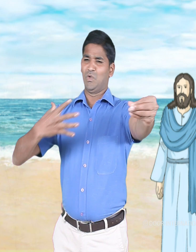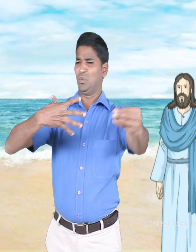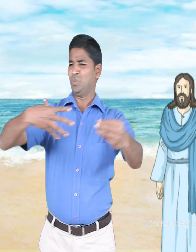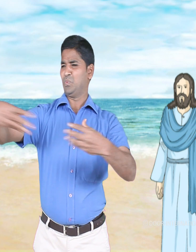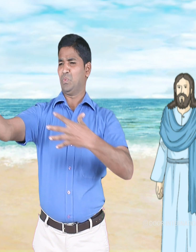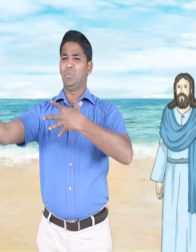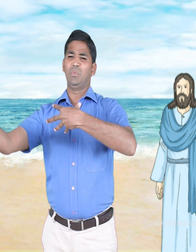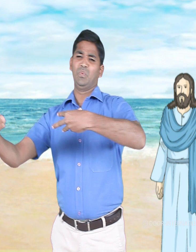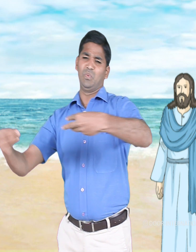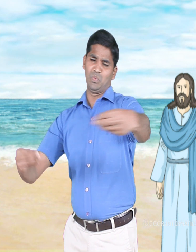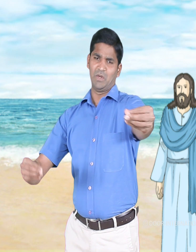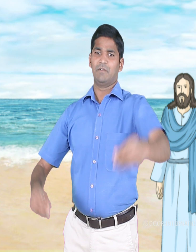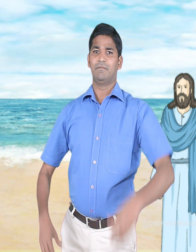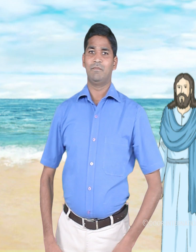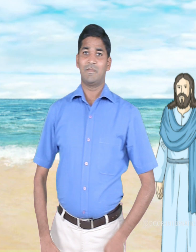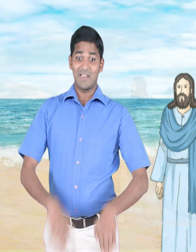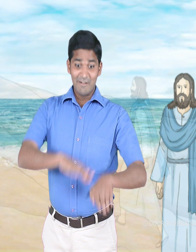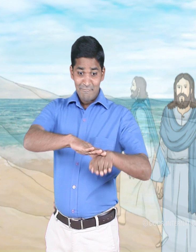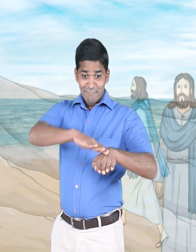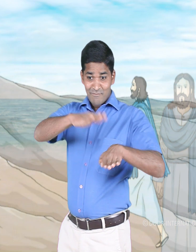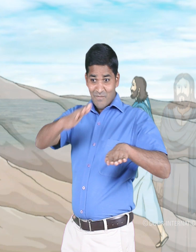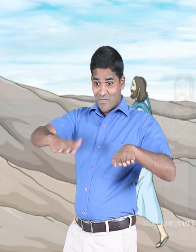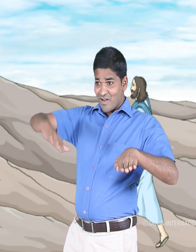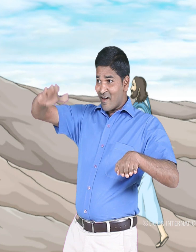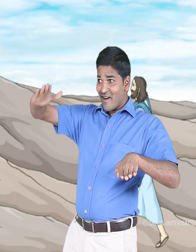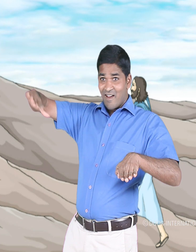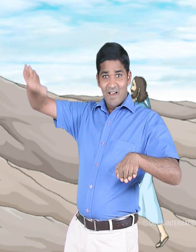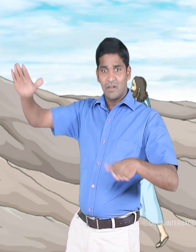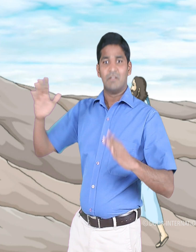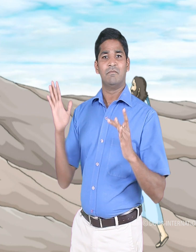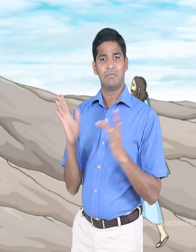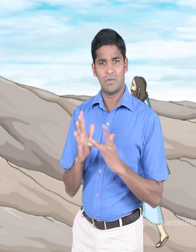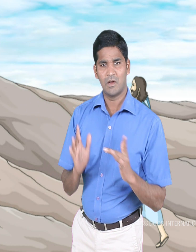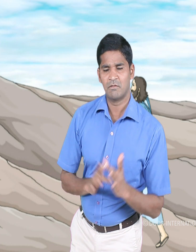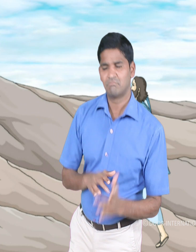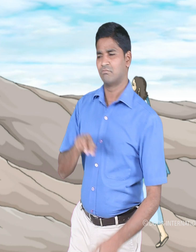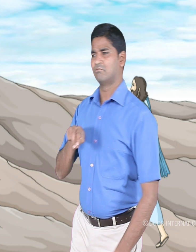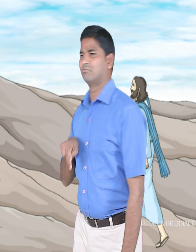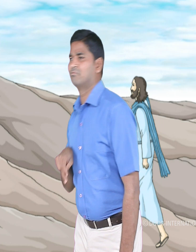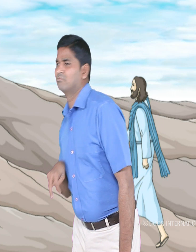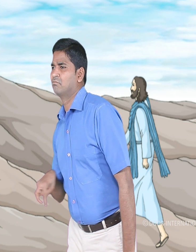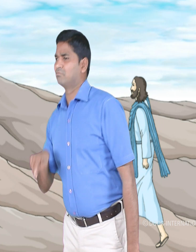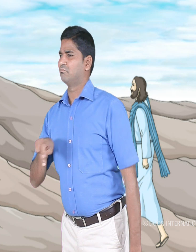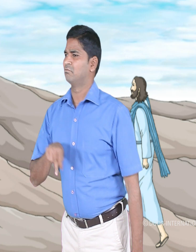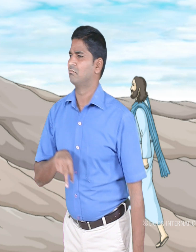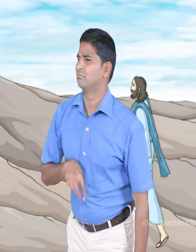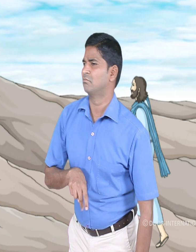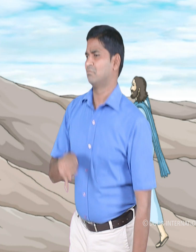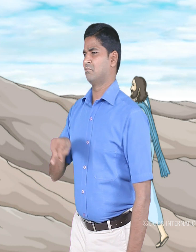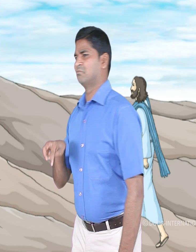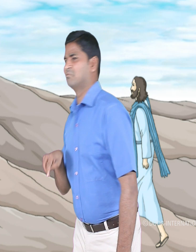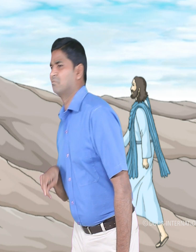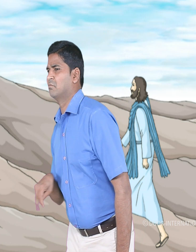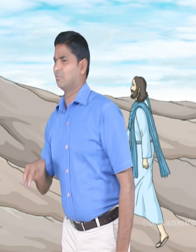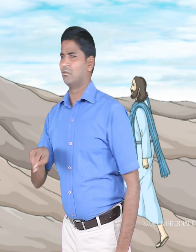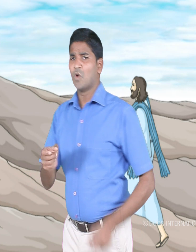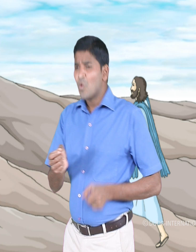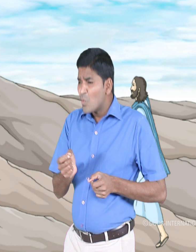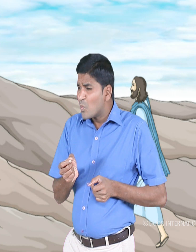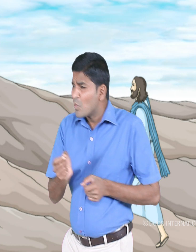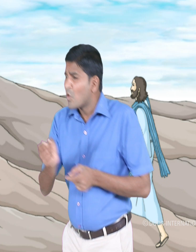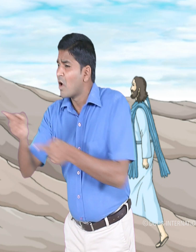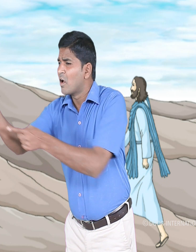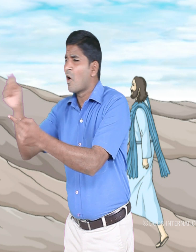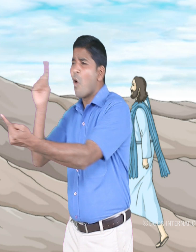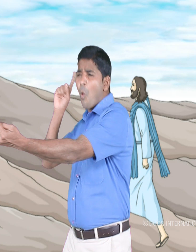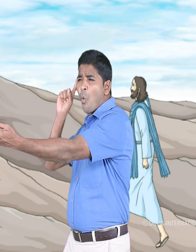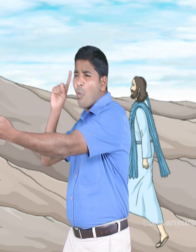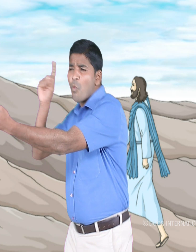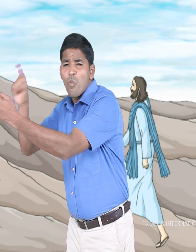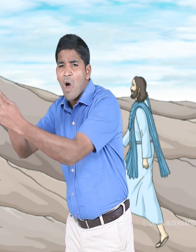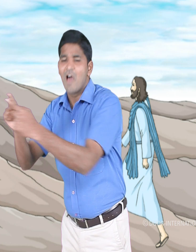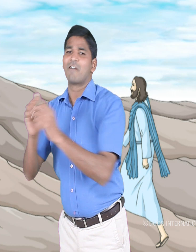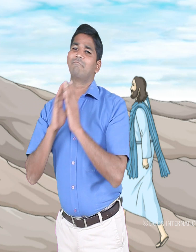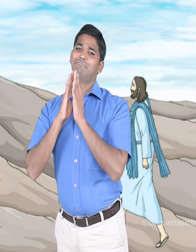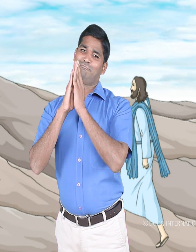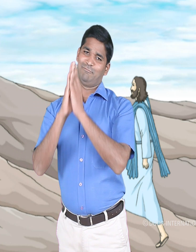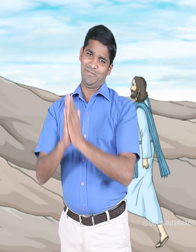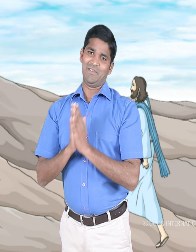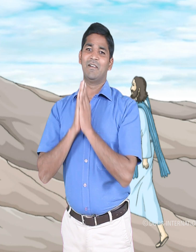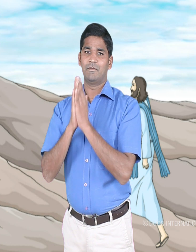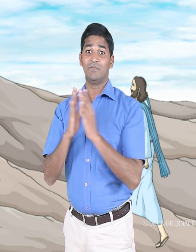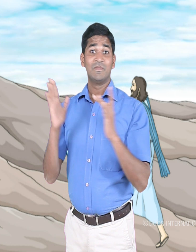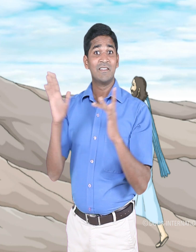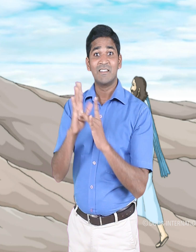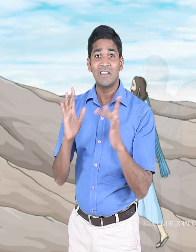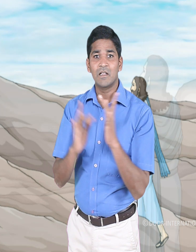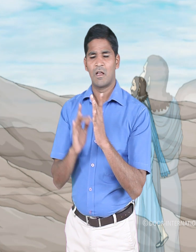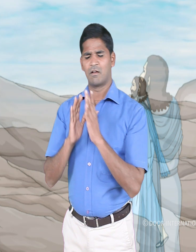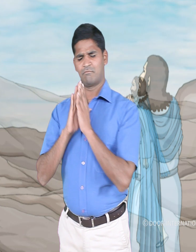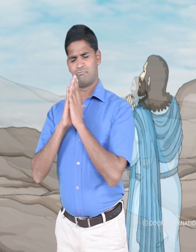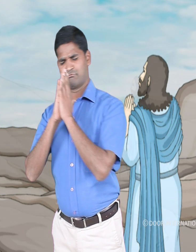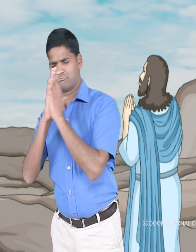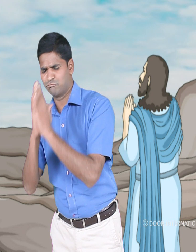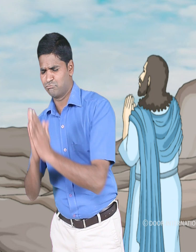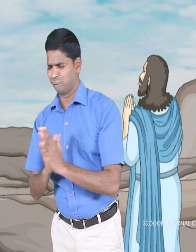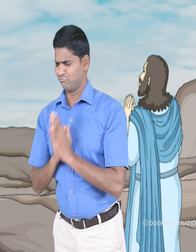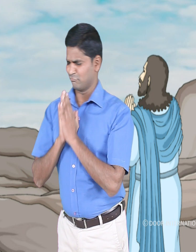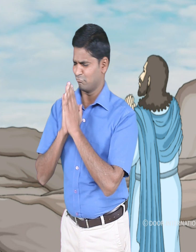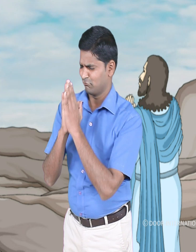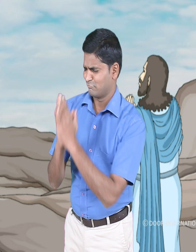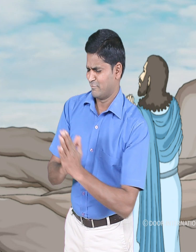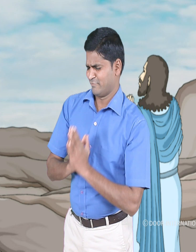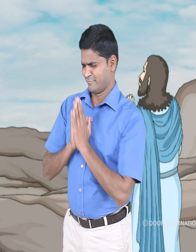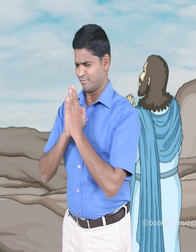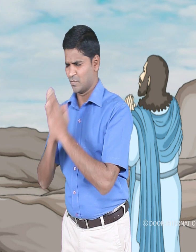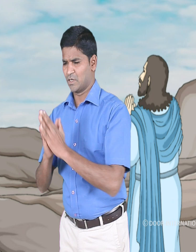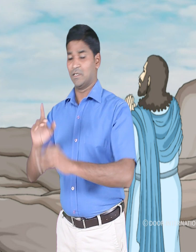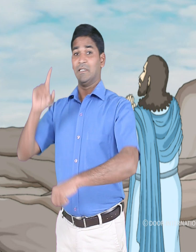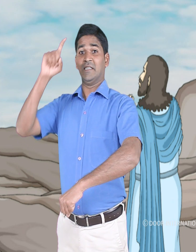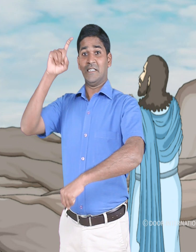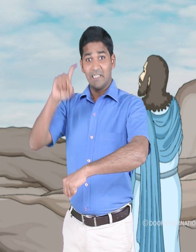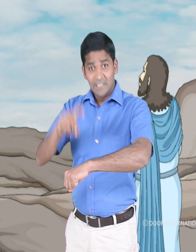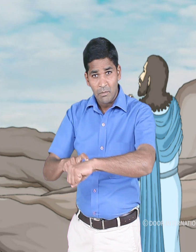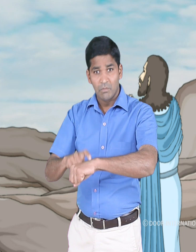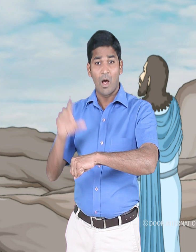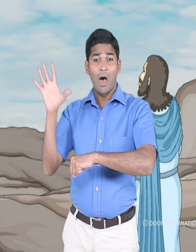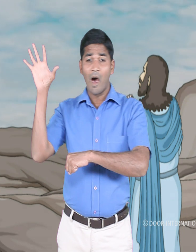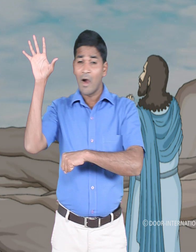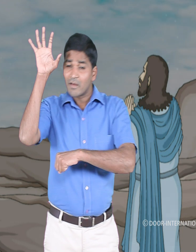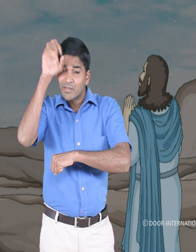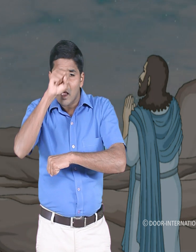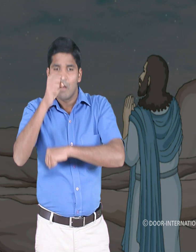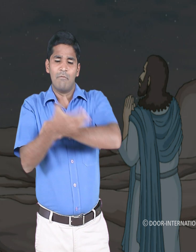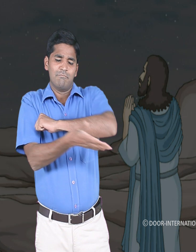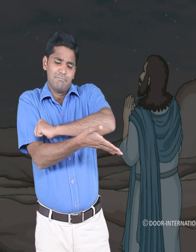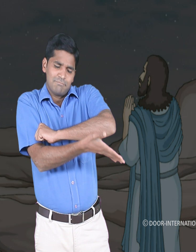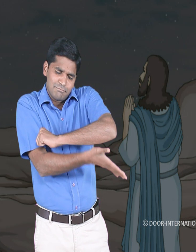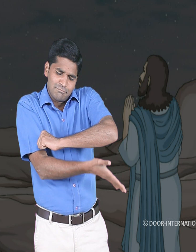After He had sent them away, He went up on the mountain by Himself to pray.